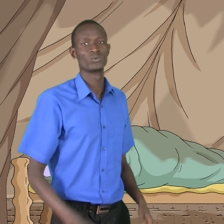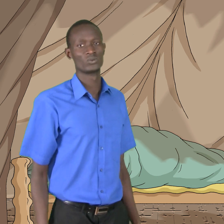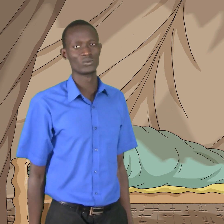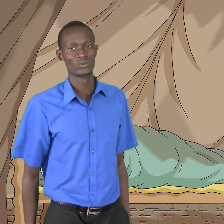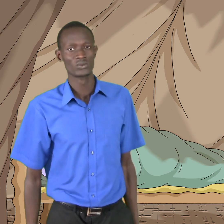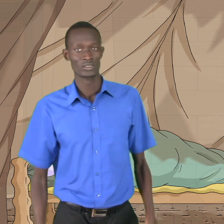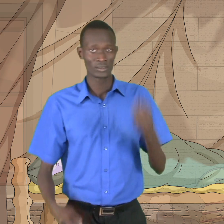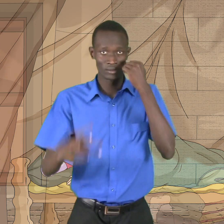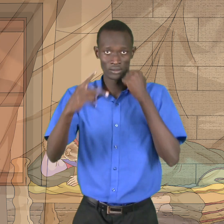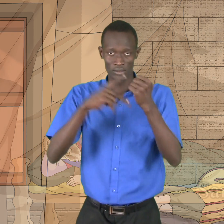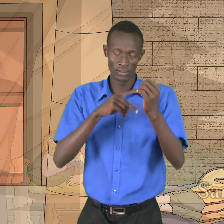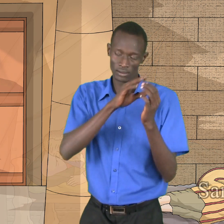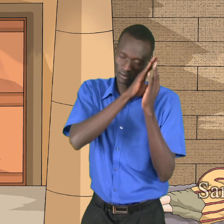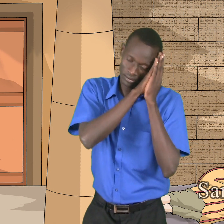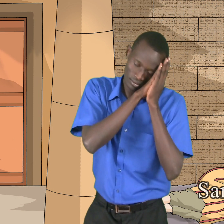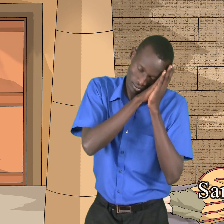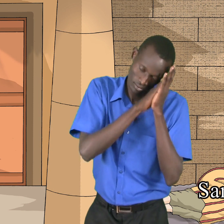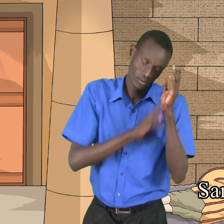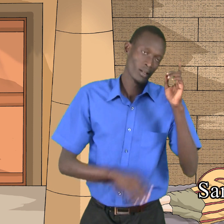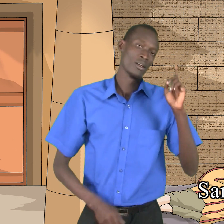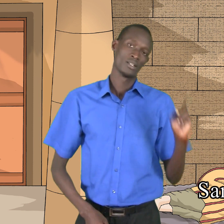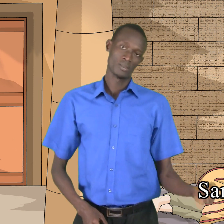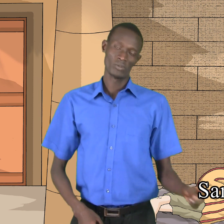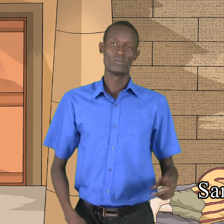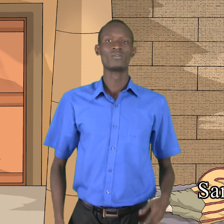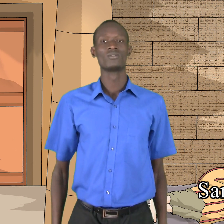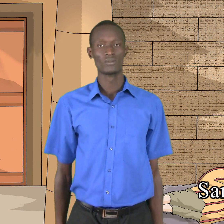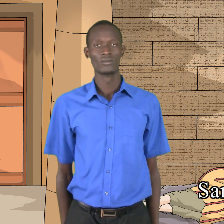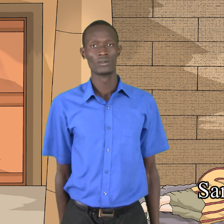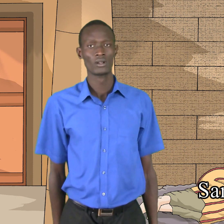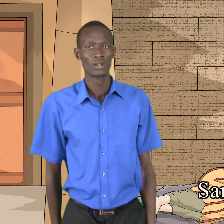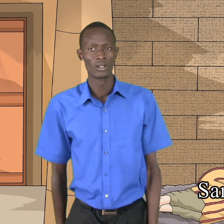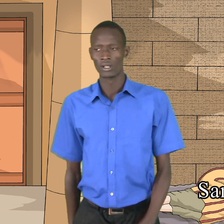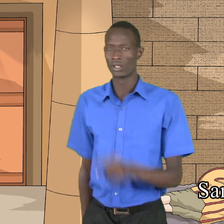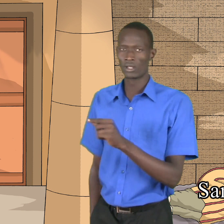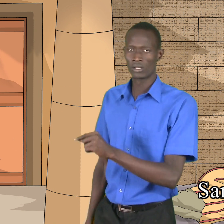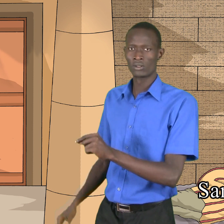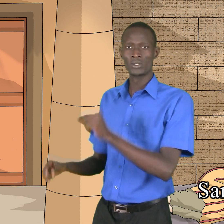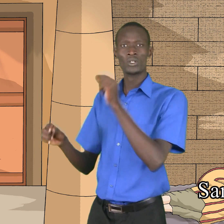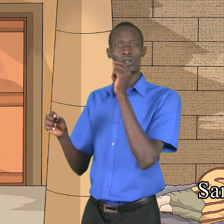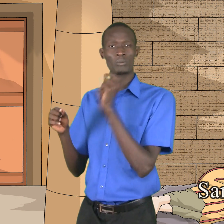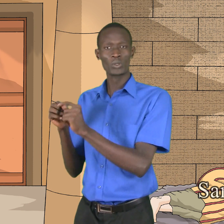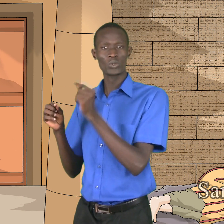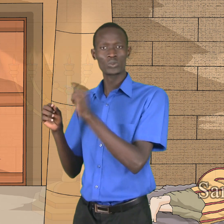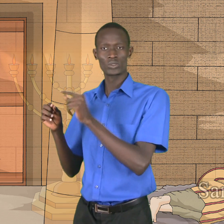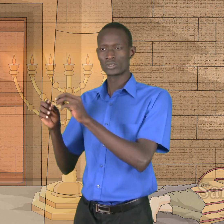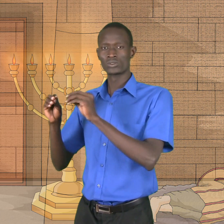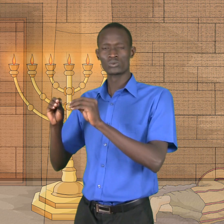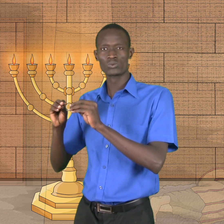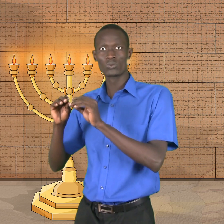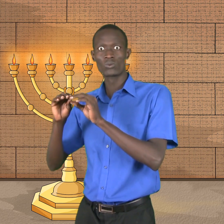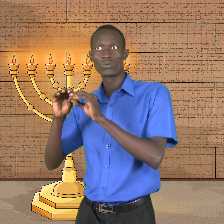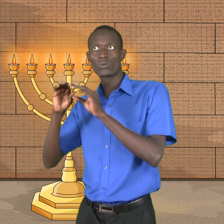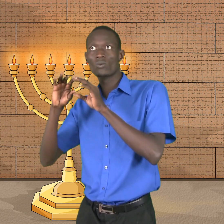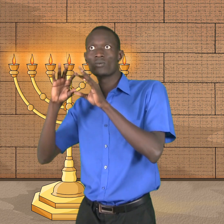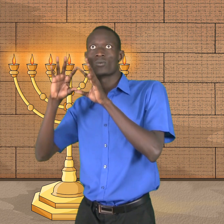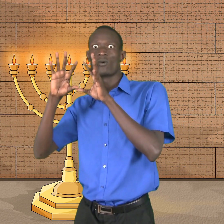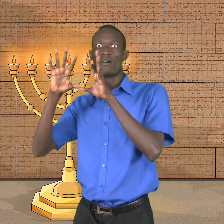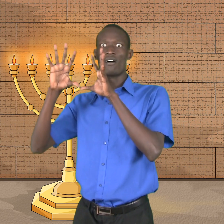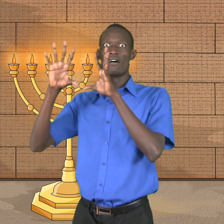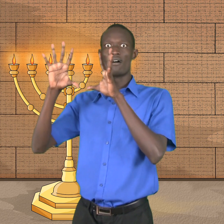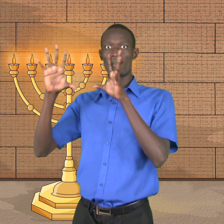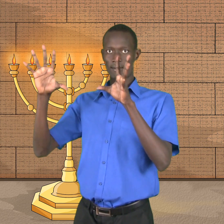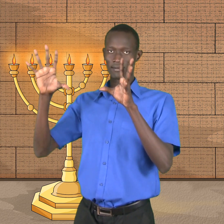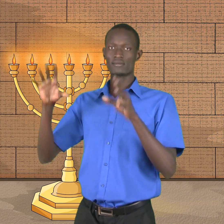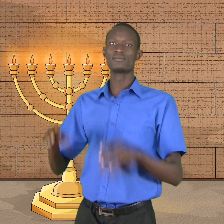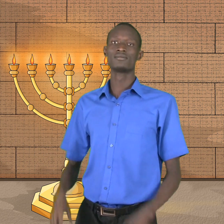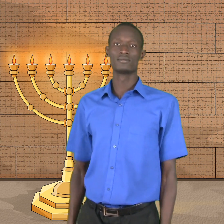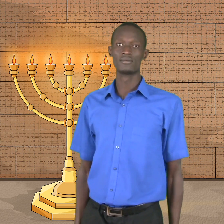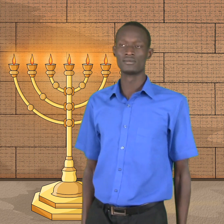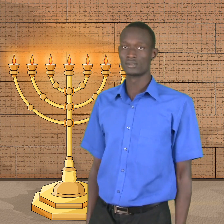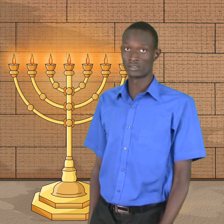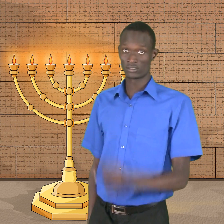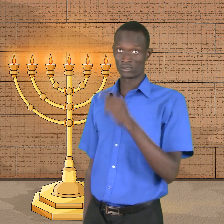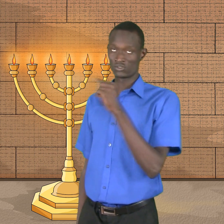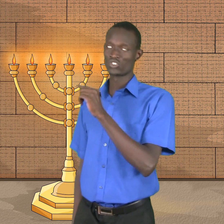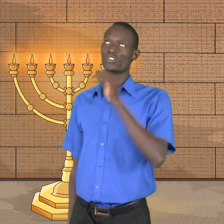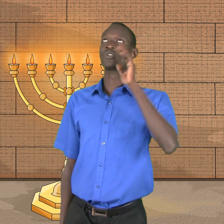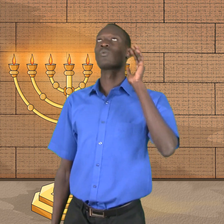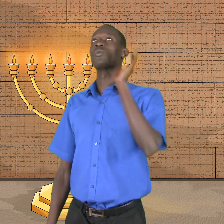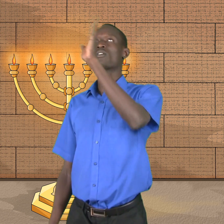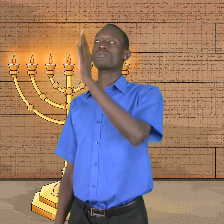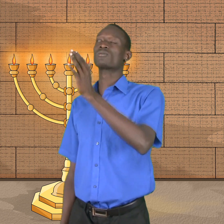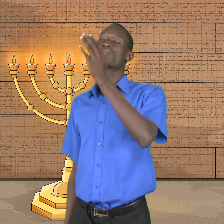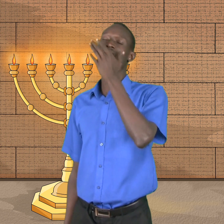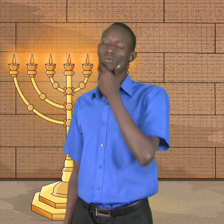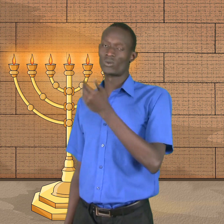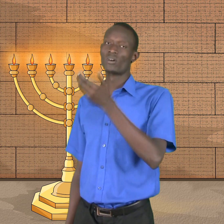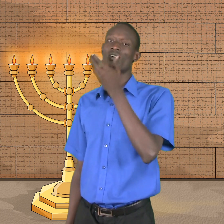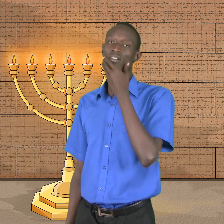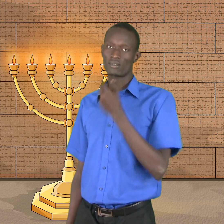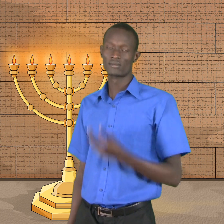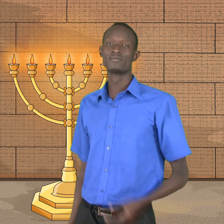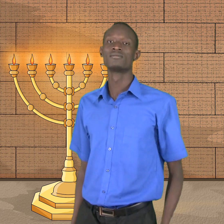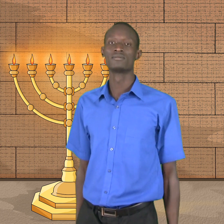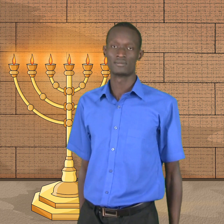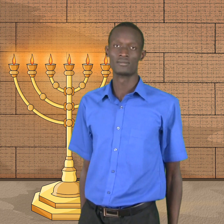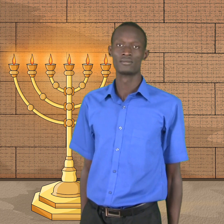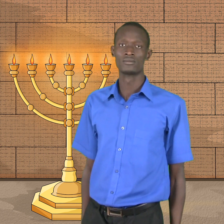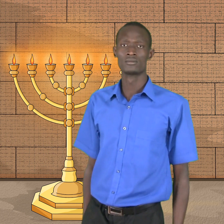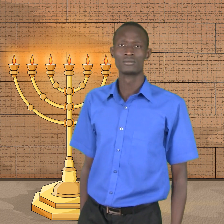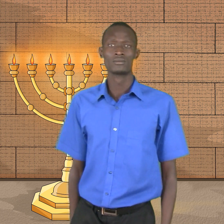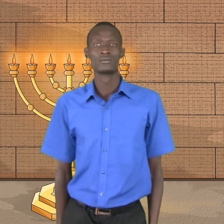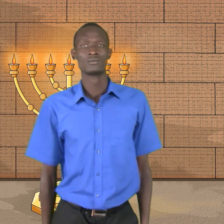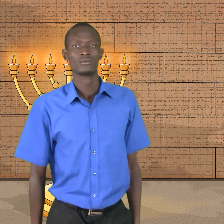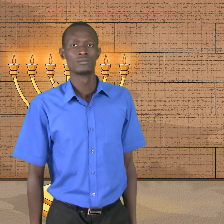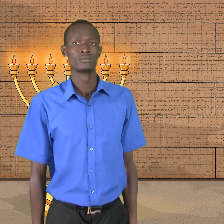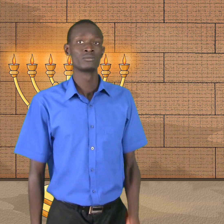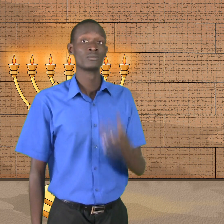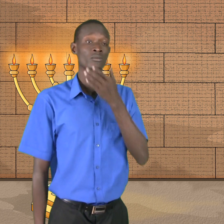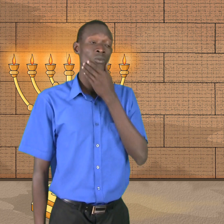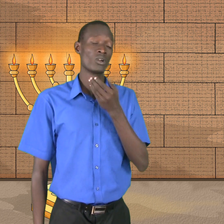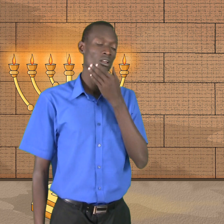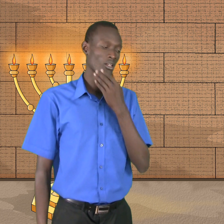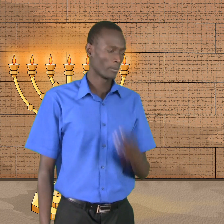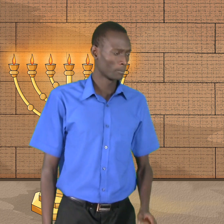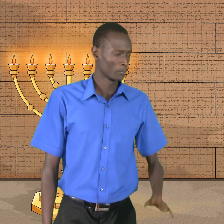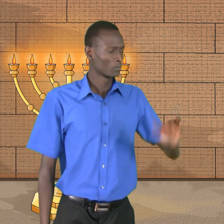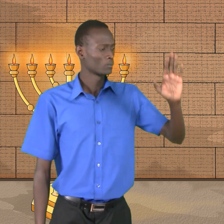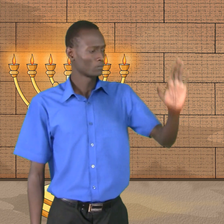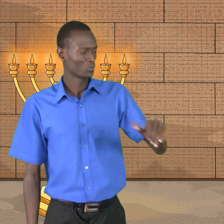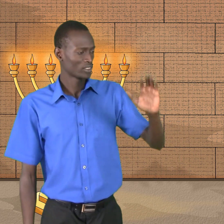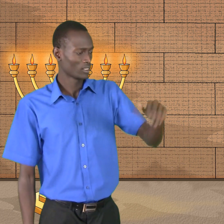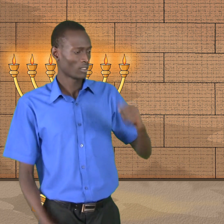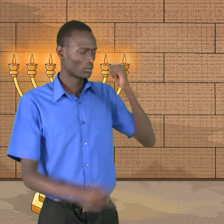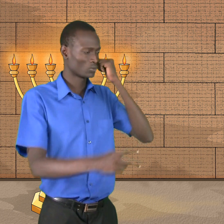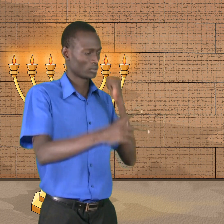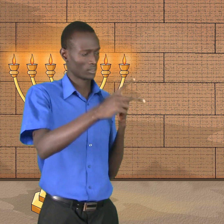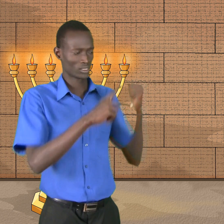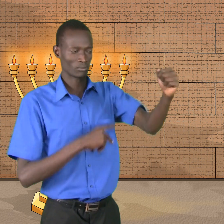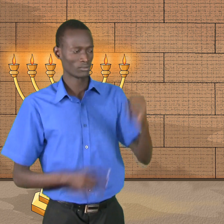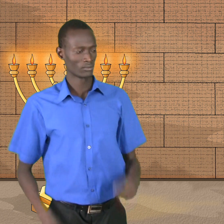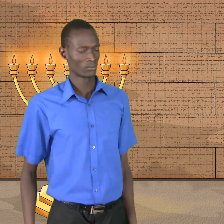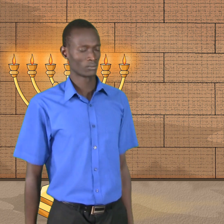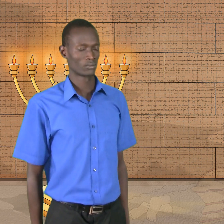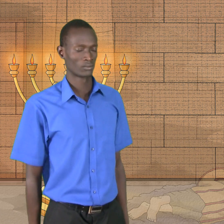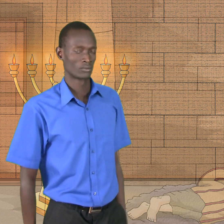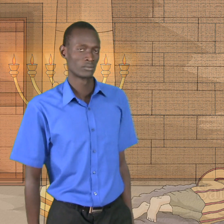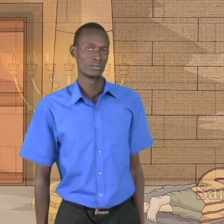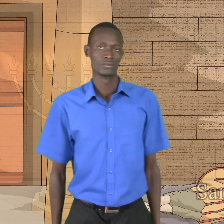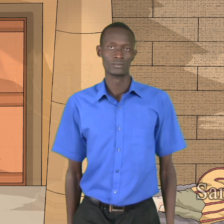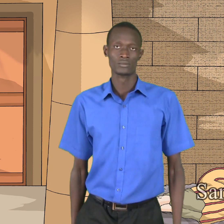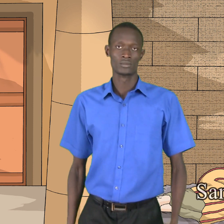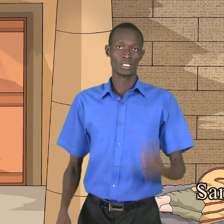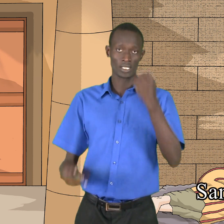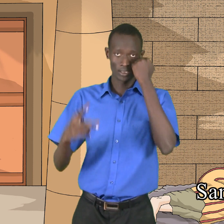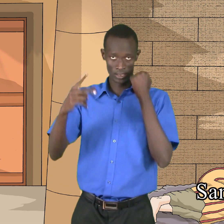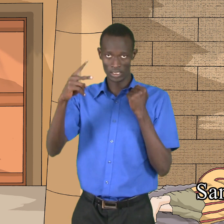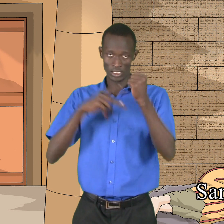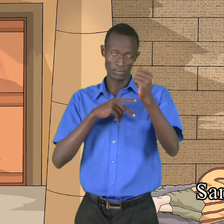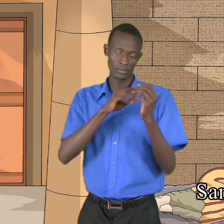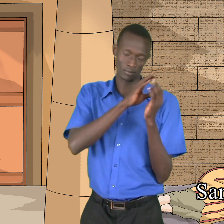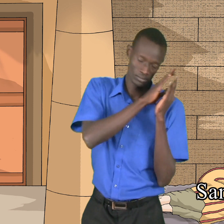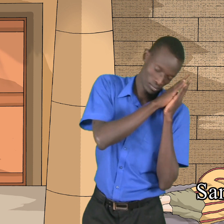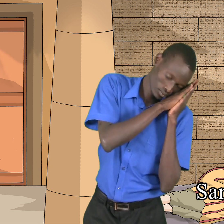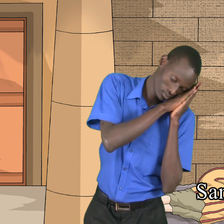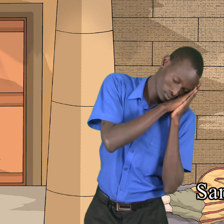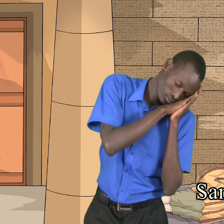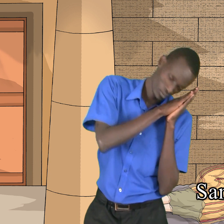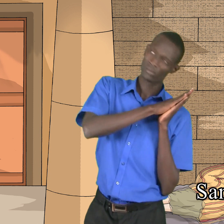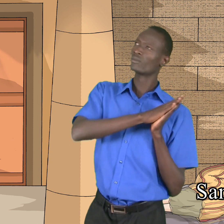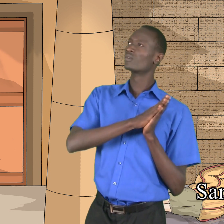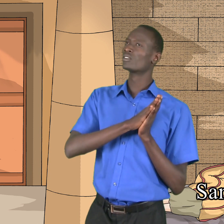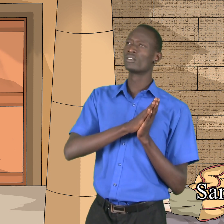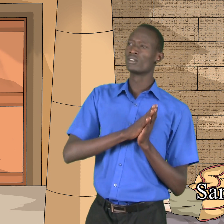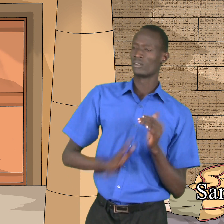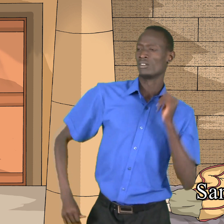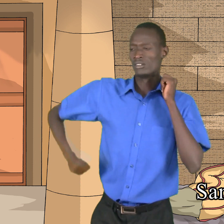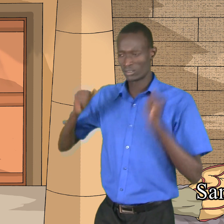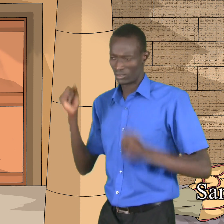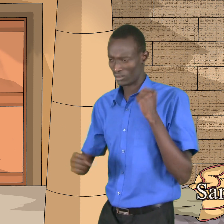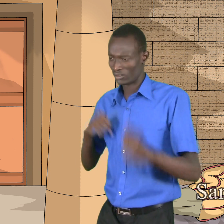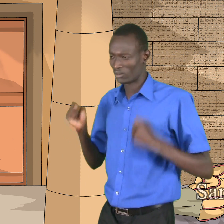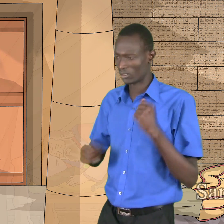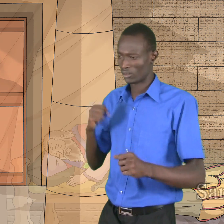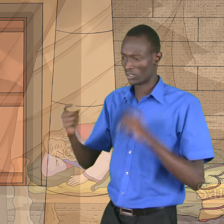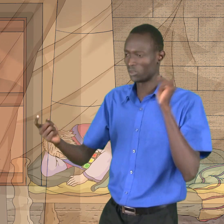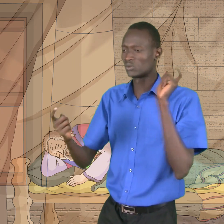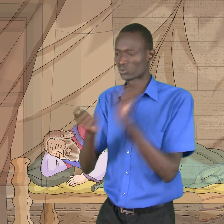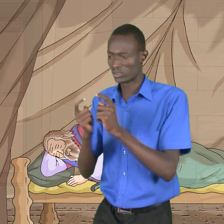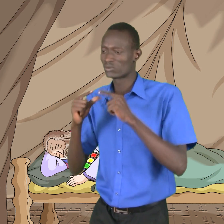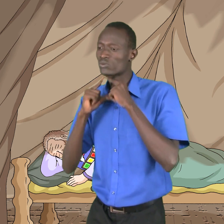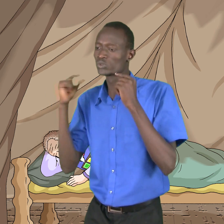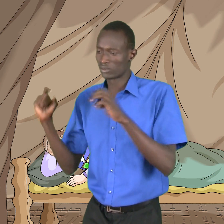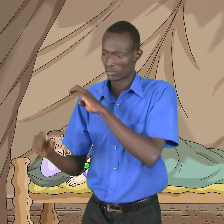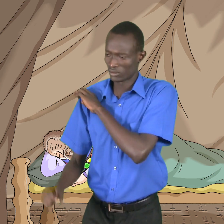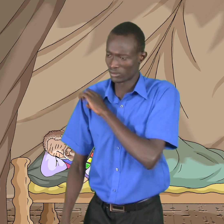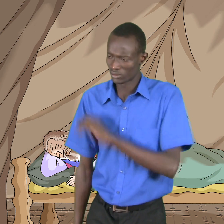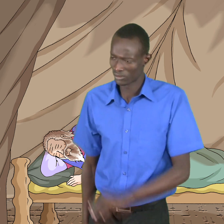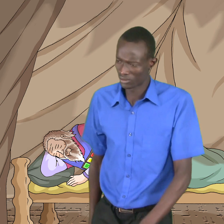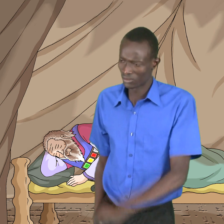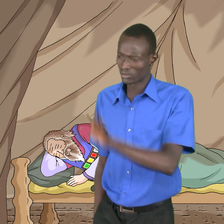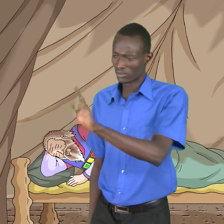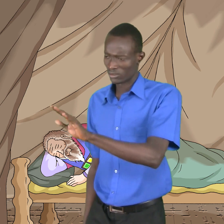Before the lamp of God had gone out, Samuel was lying down in the temple of the LORD, where the ark of God was located. Then the LORD called to Samuel, and he answered, “Here I am.”